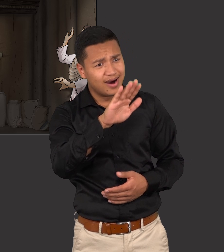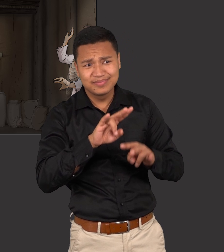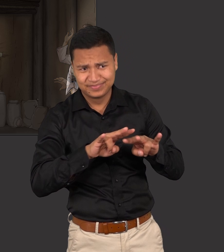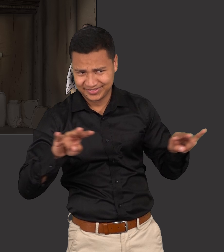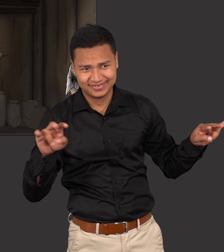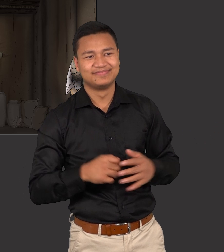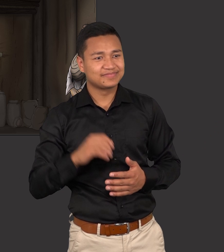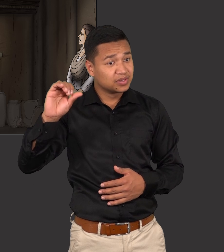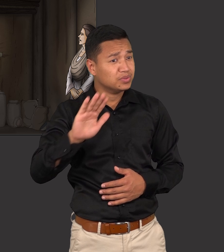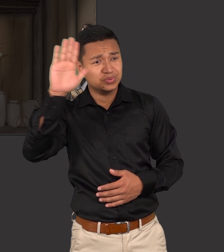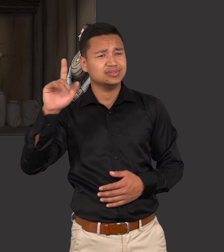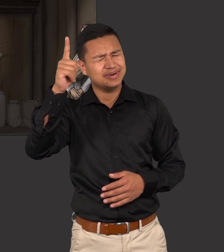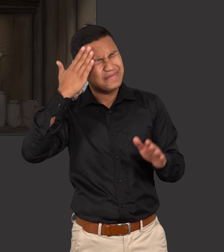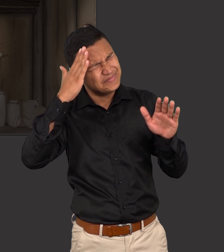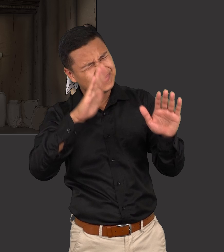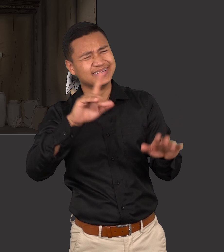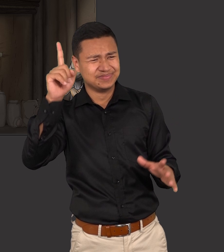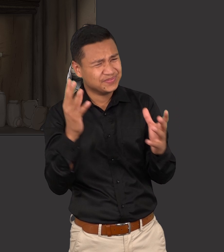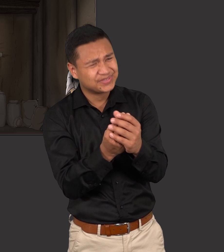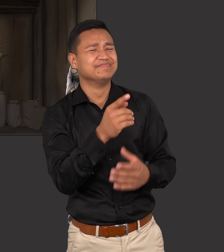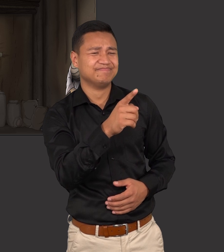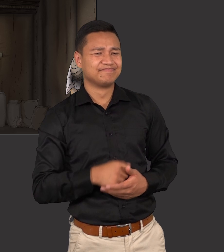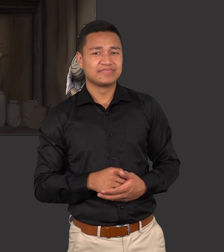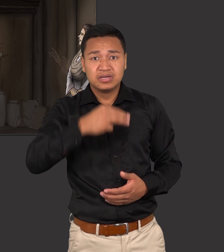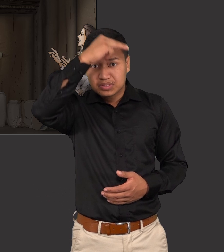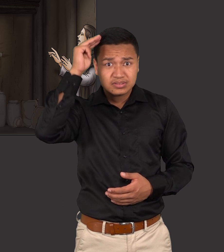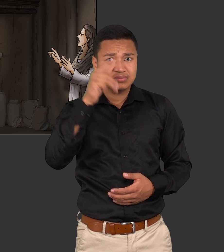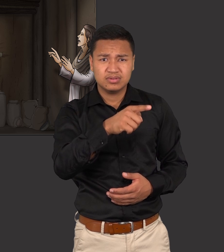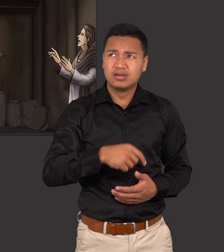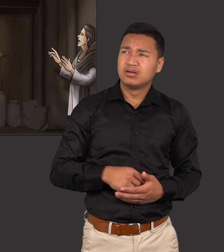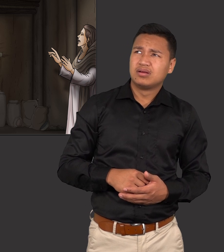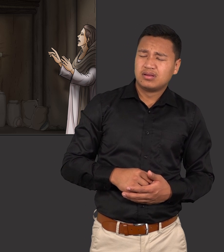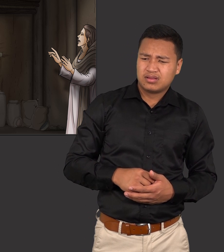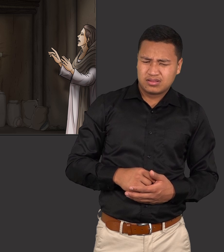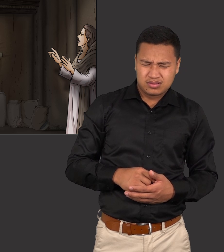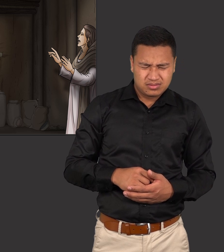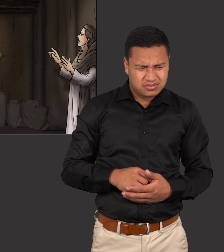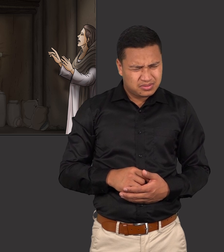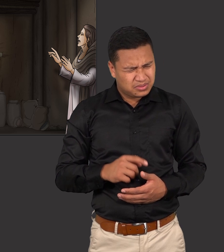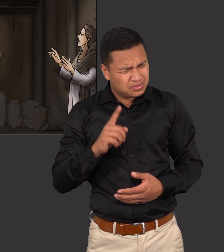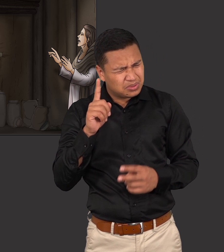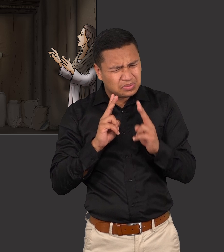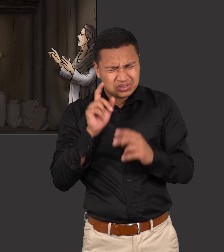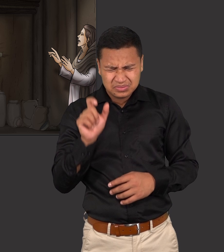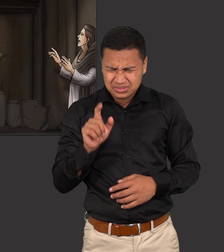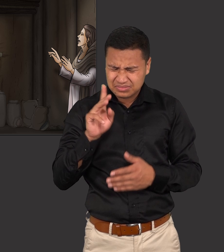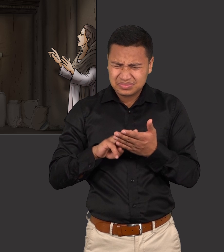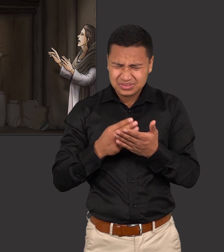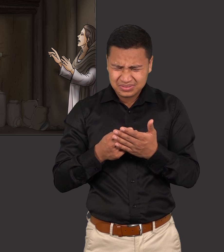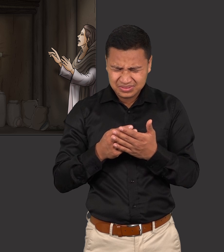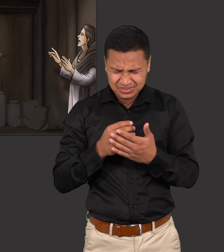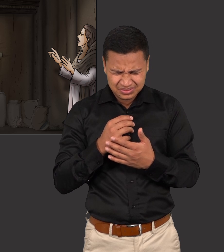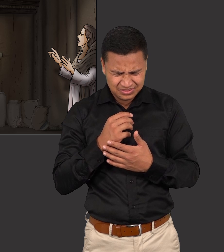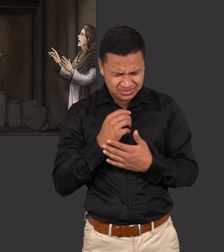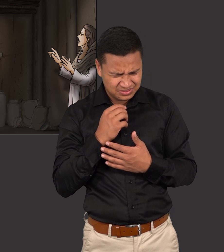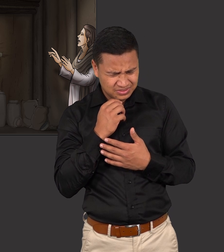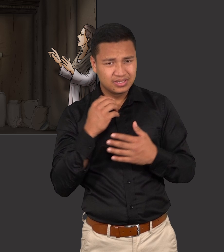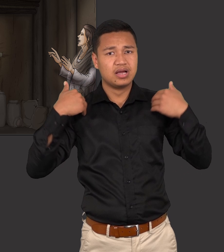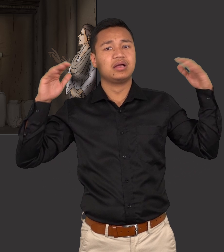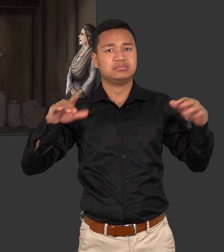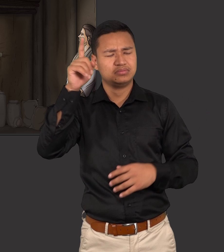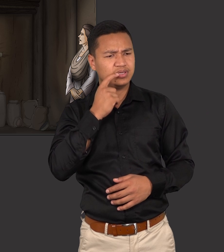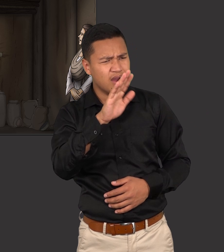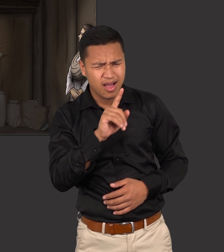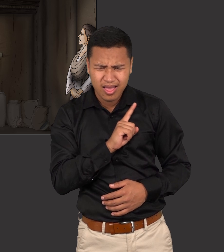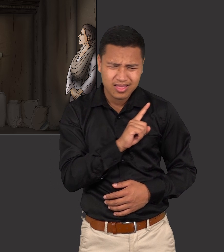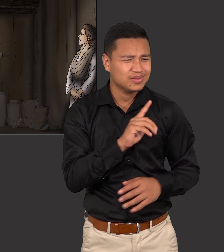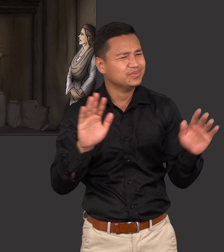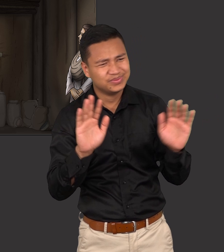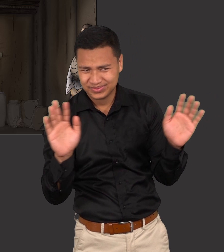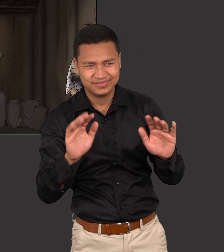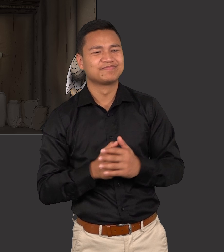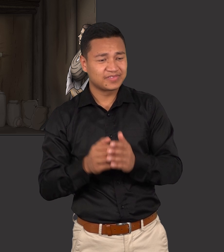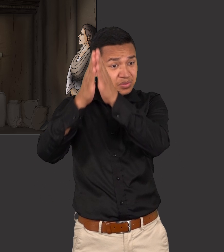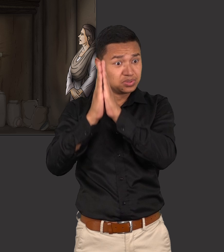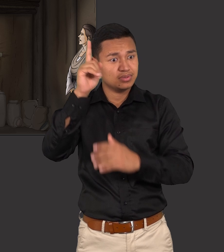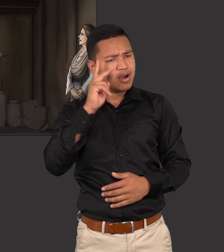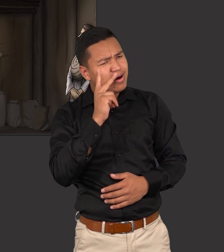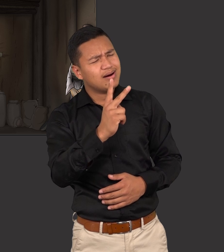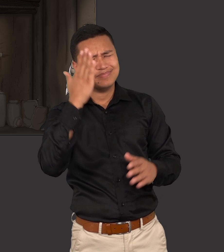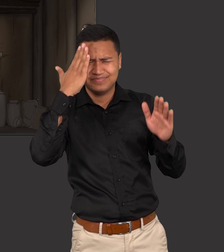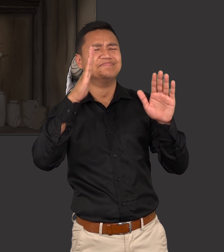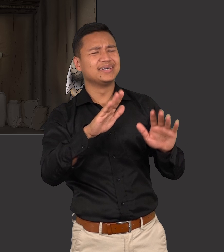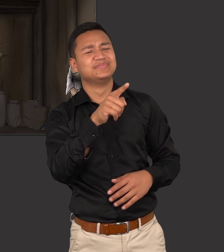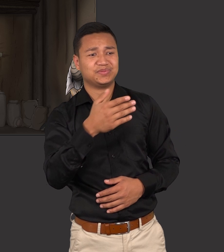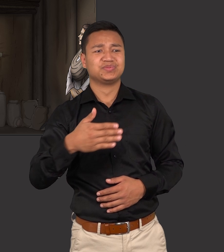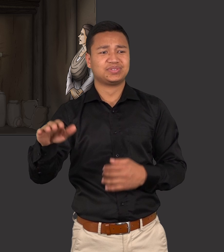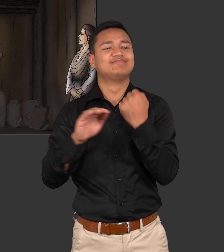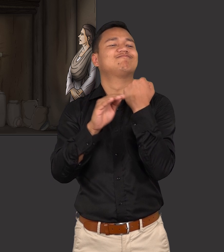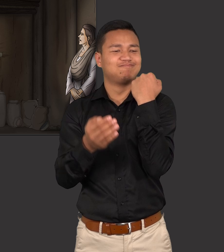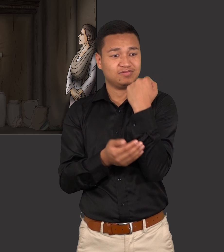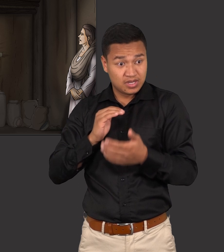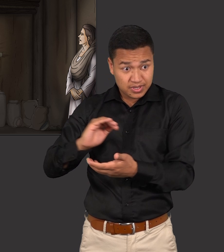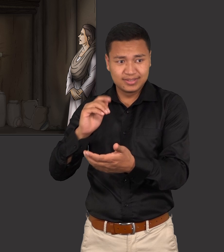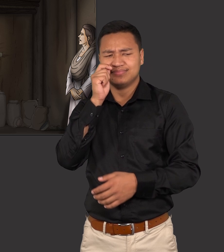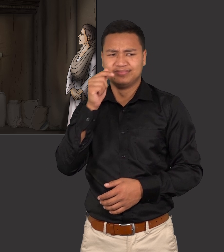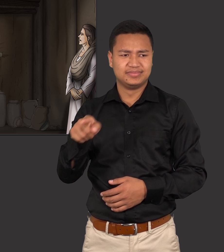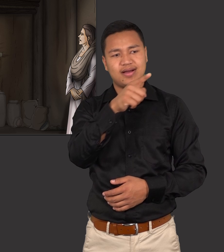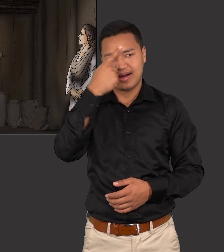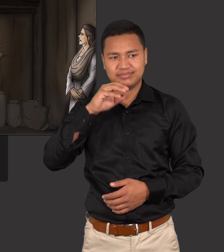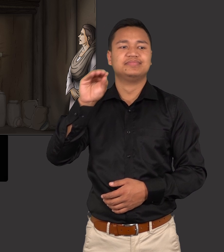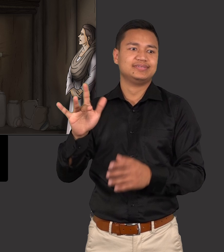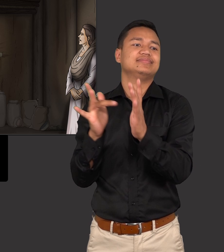Mary was greatly troubled at his words and wondered what kind of greeting this might be. So the angel told her, “Do not be afraid, Mary, for you have found favor with God.